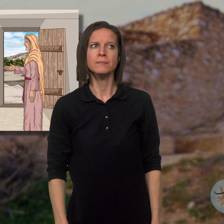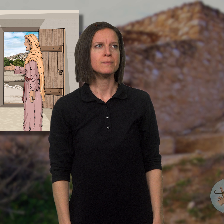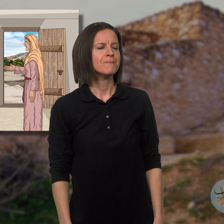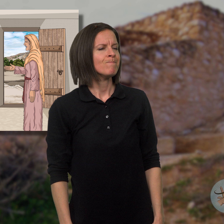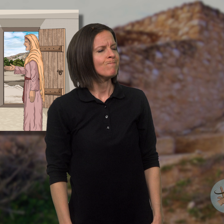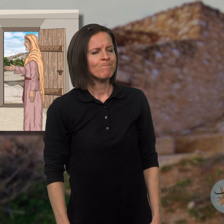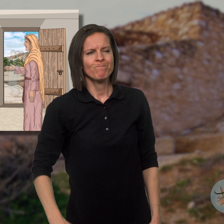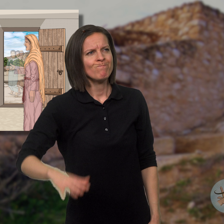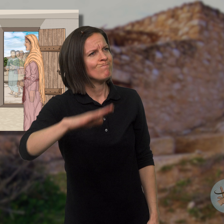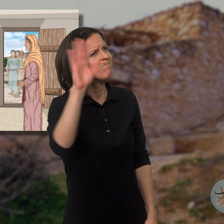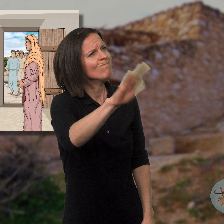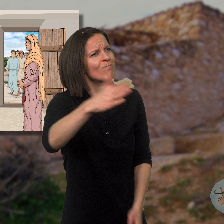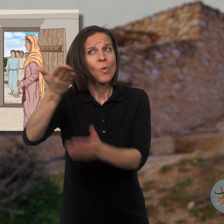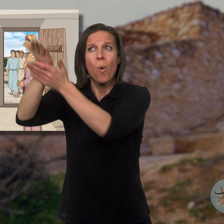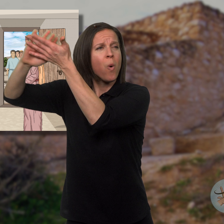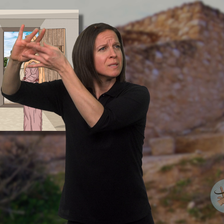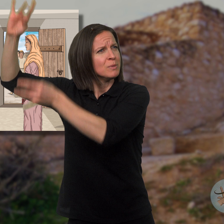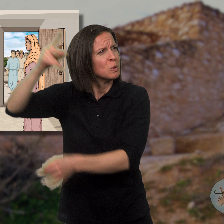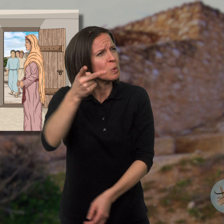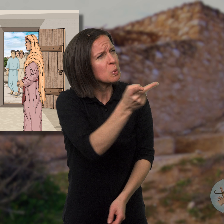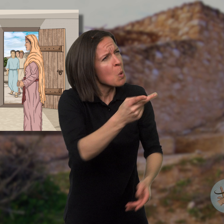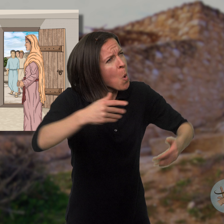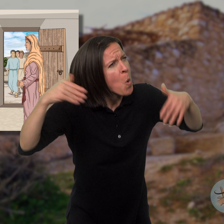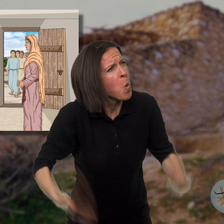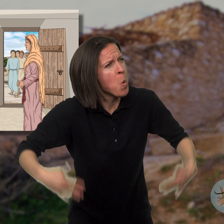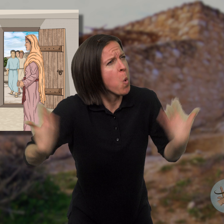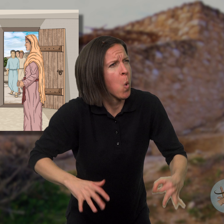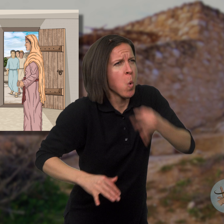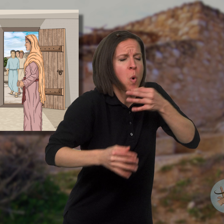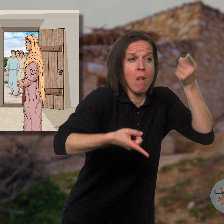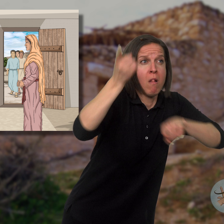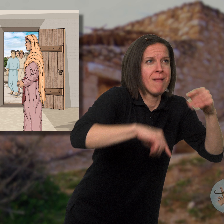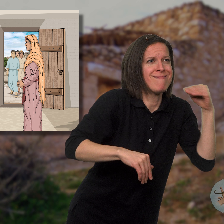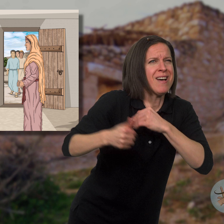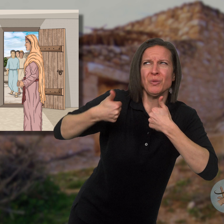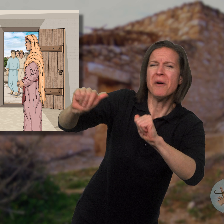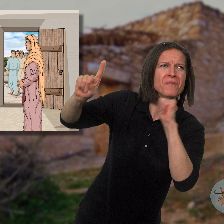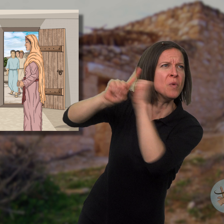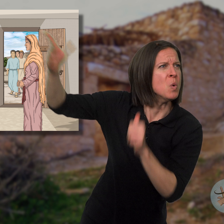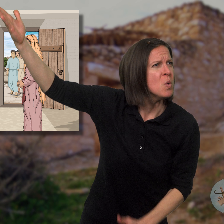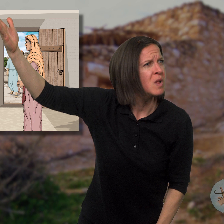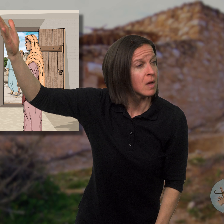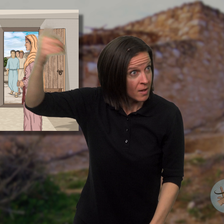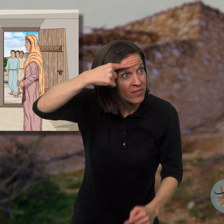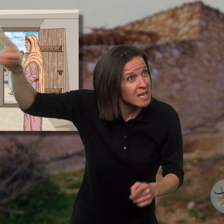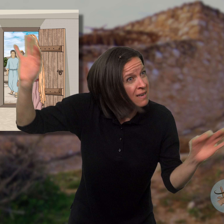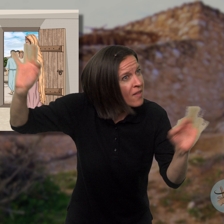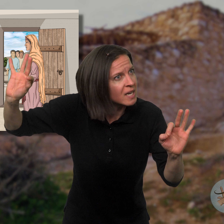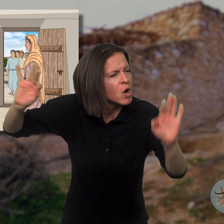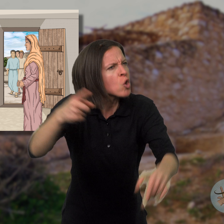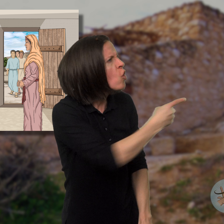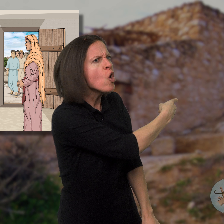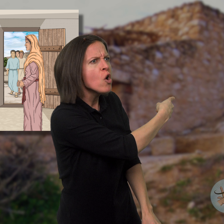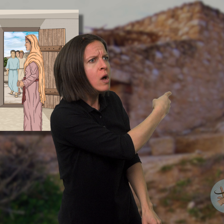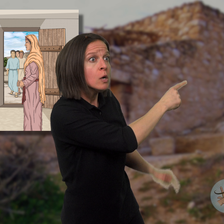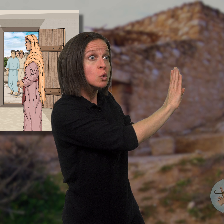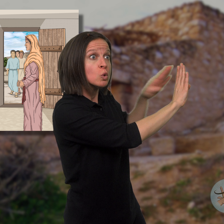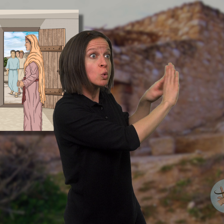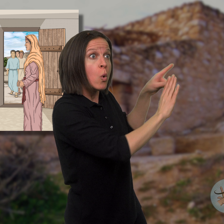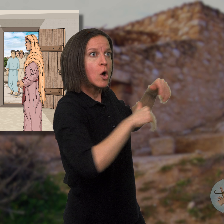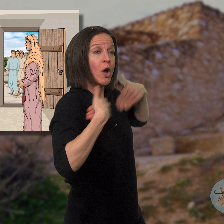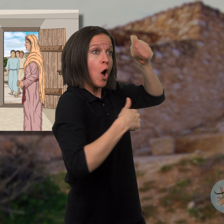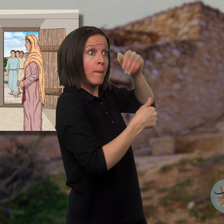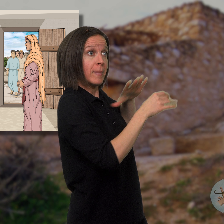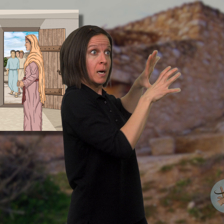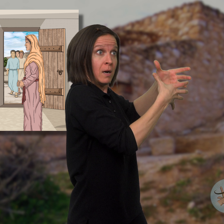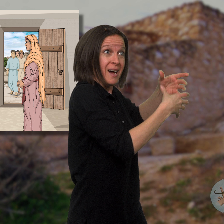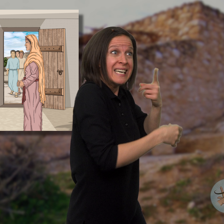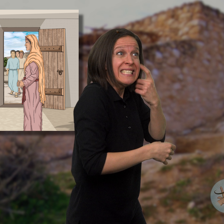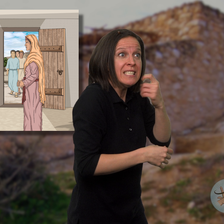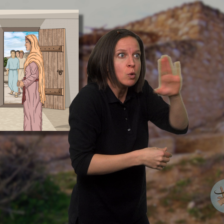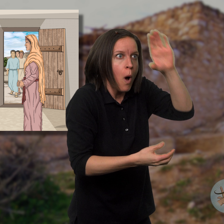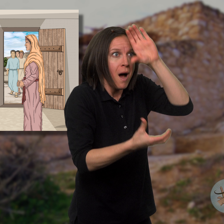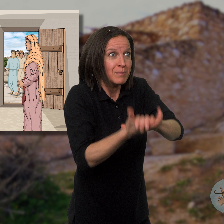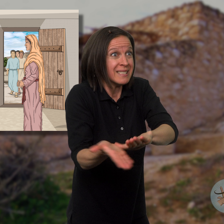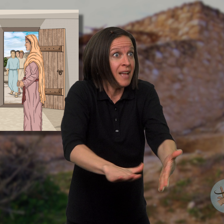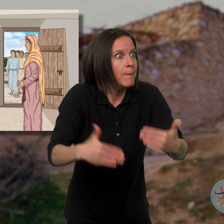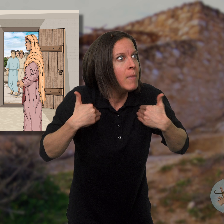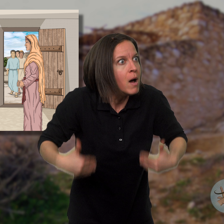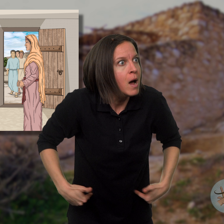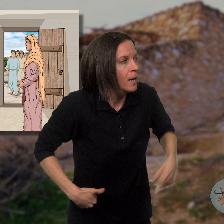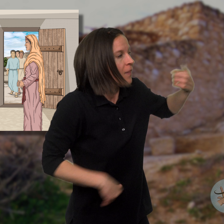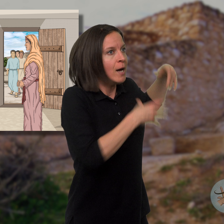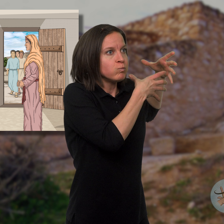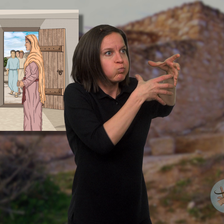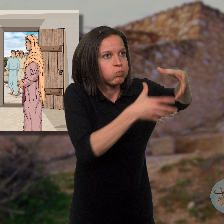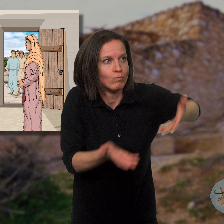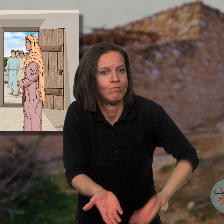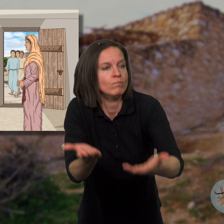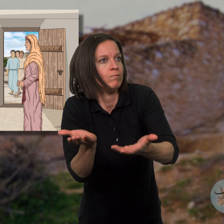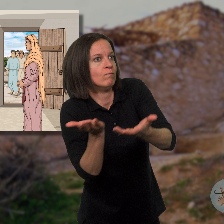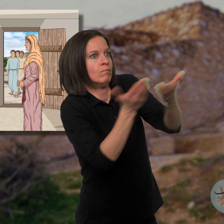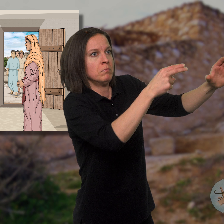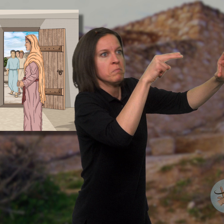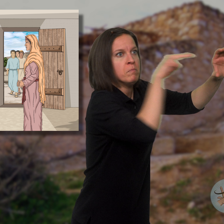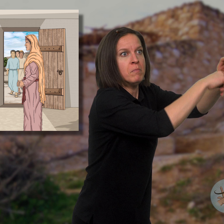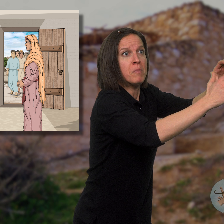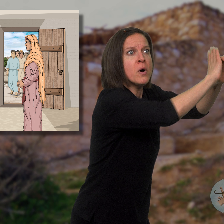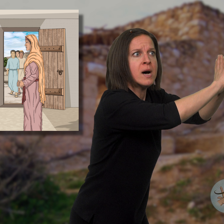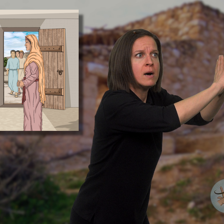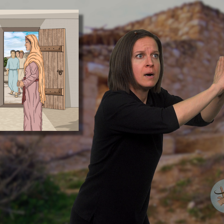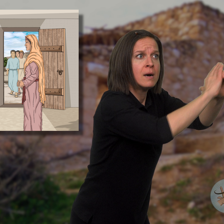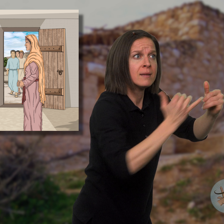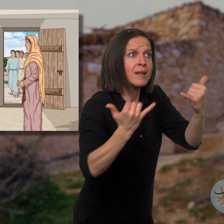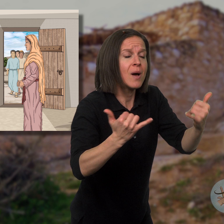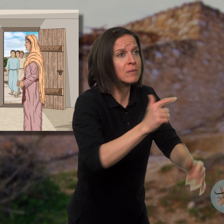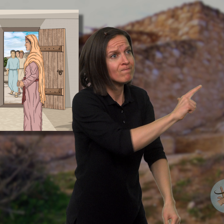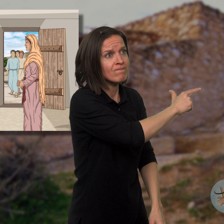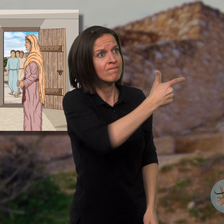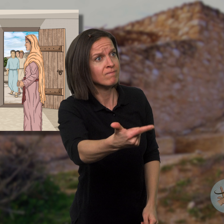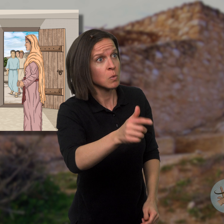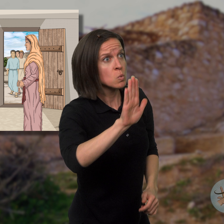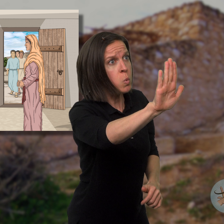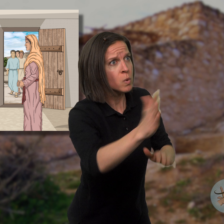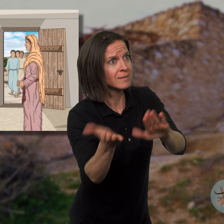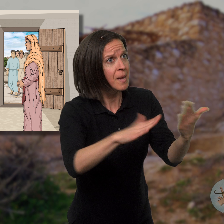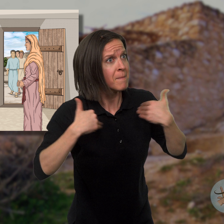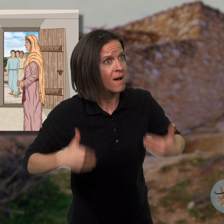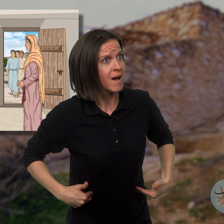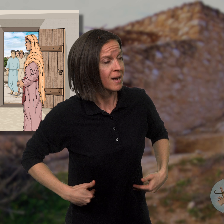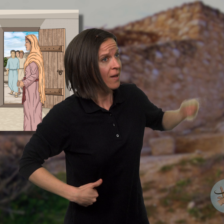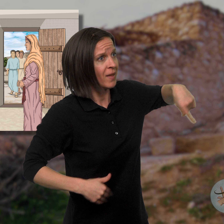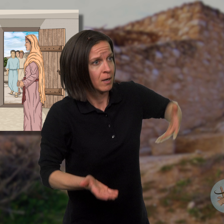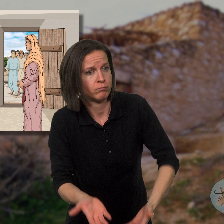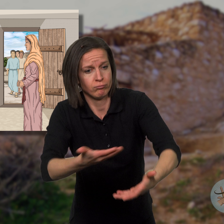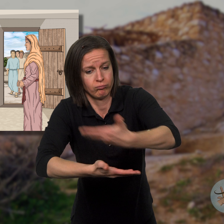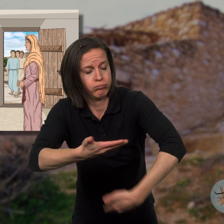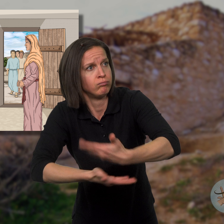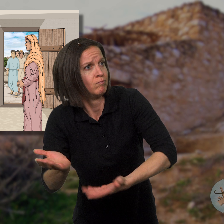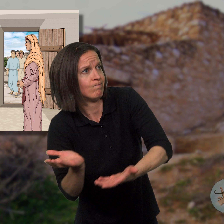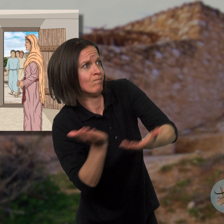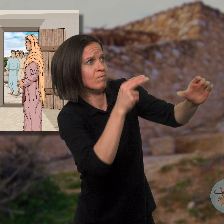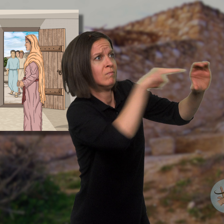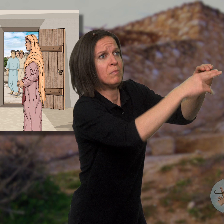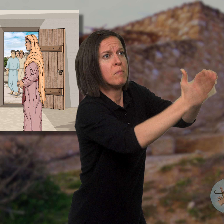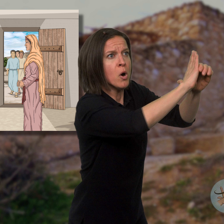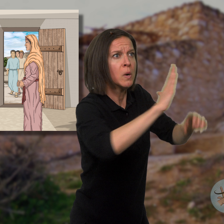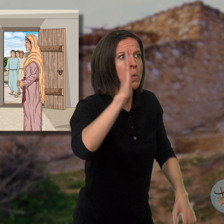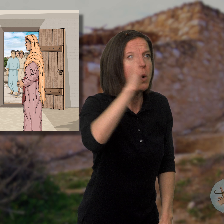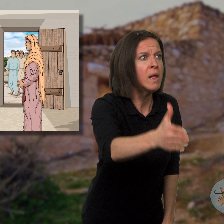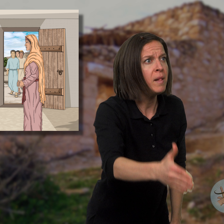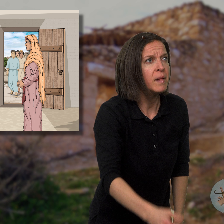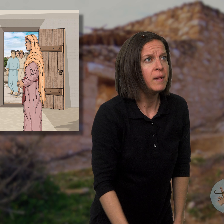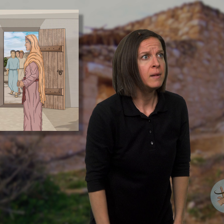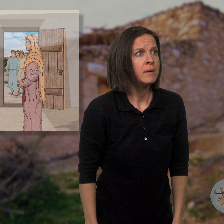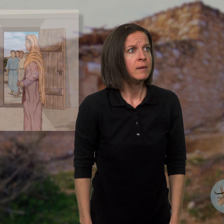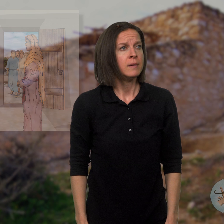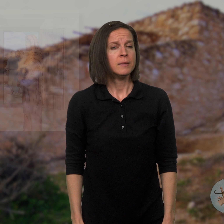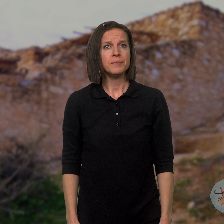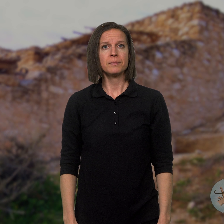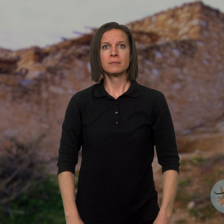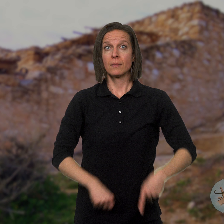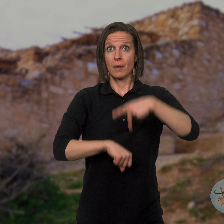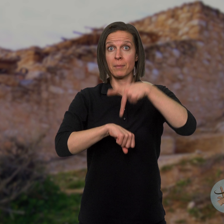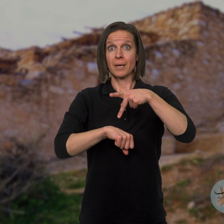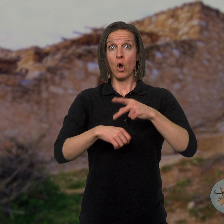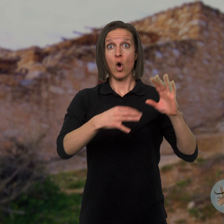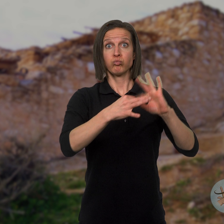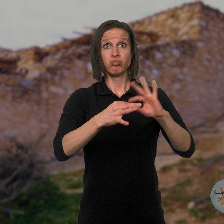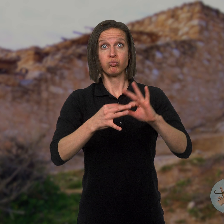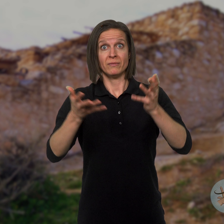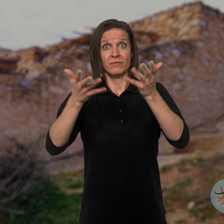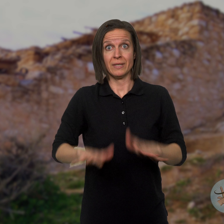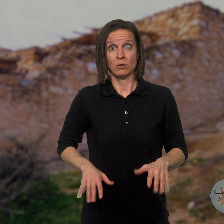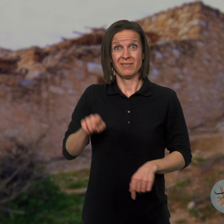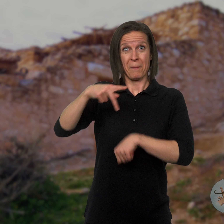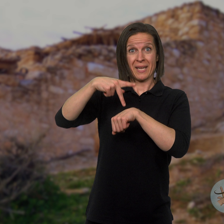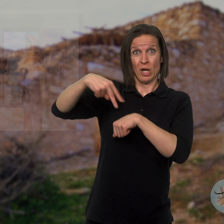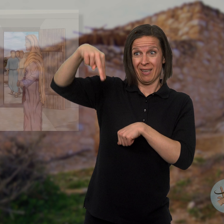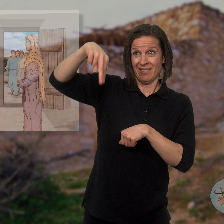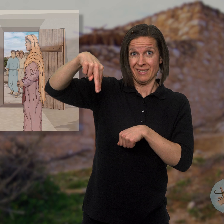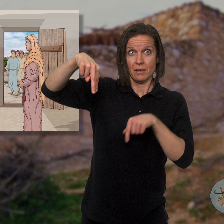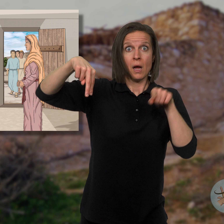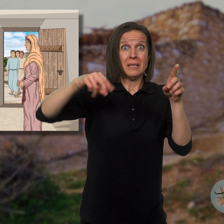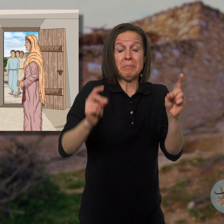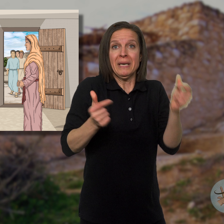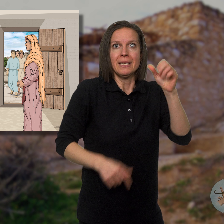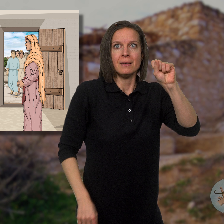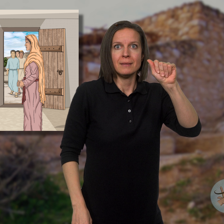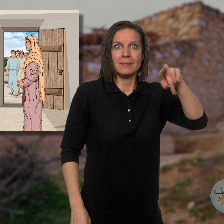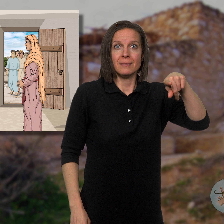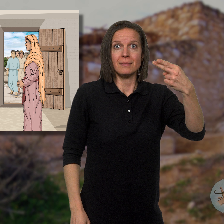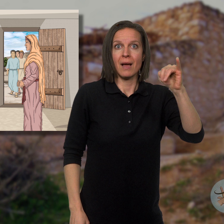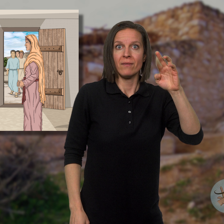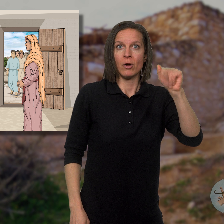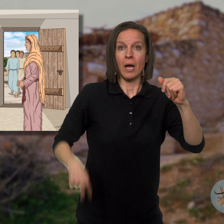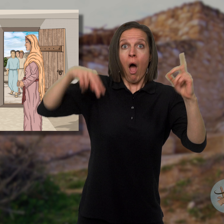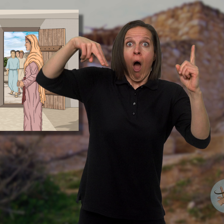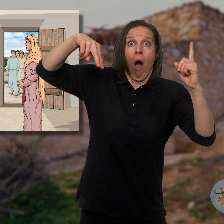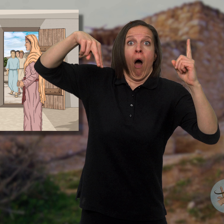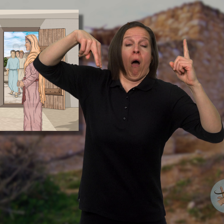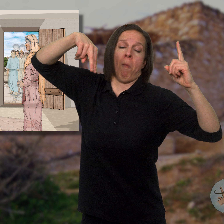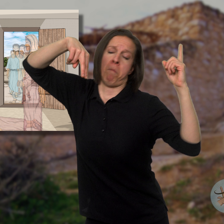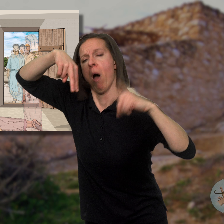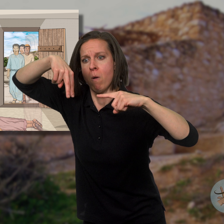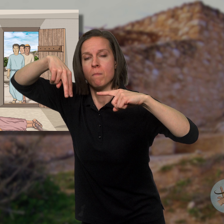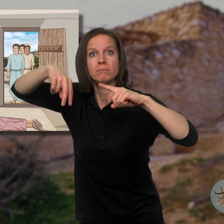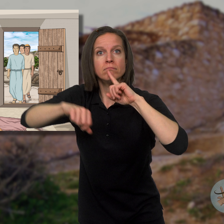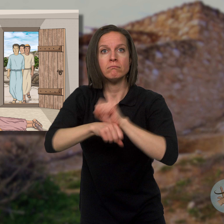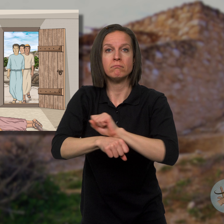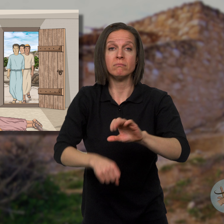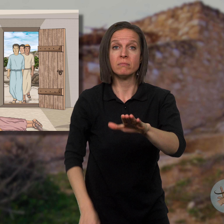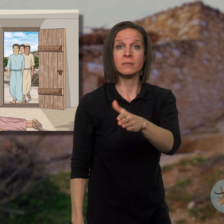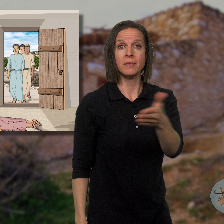“Look, the feet of the men who buried your husband are at the door, and they will carry you out also.”